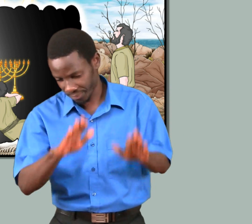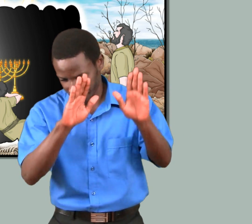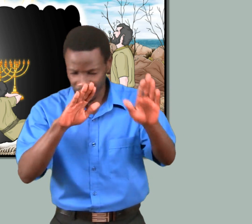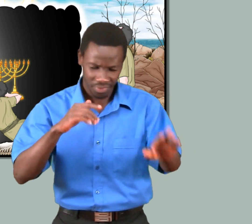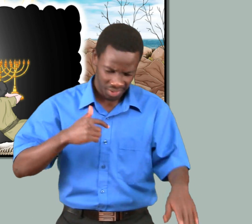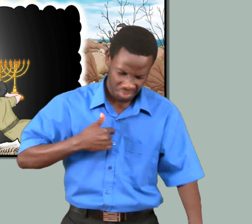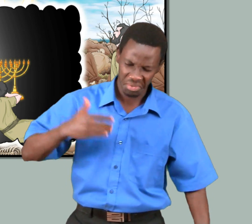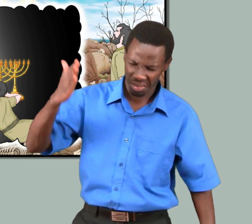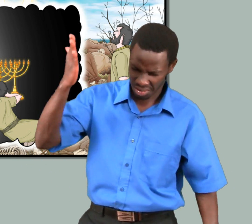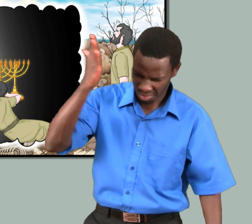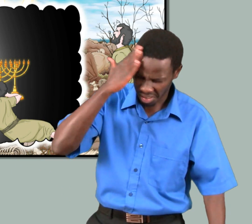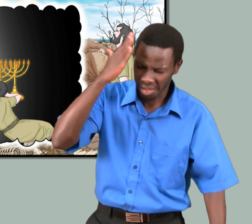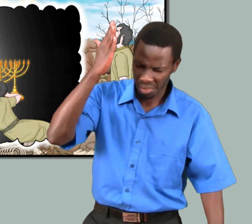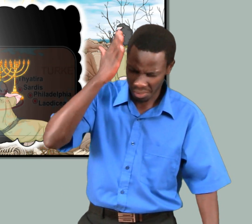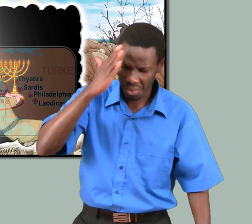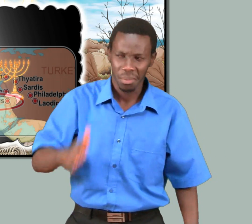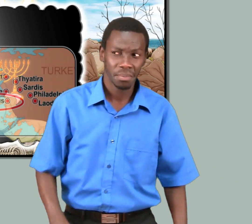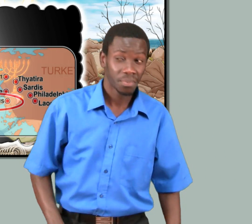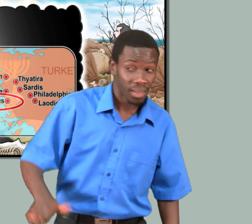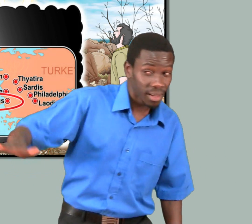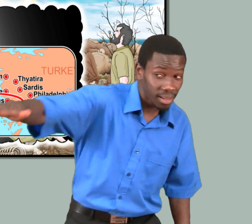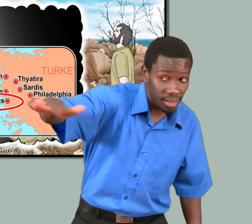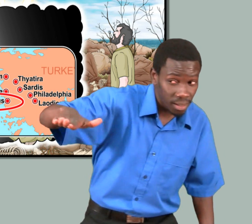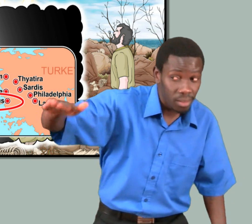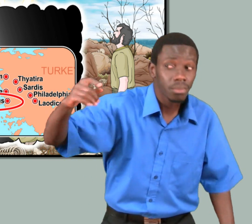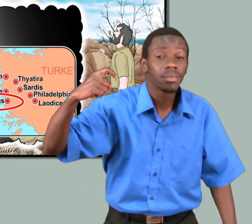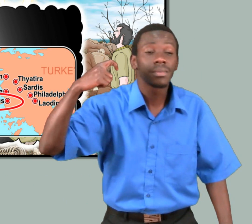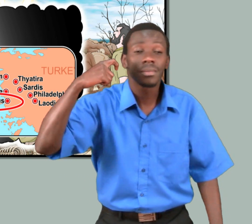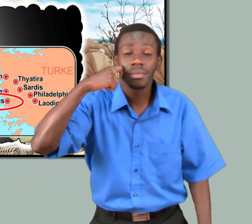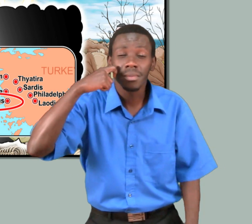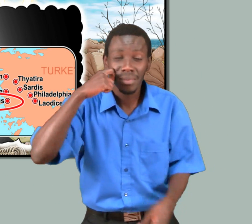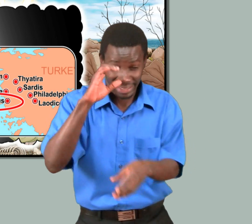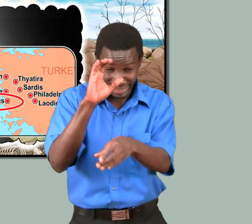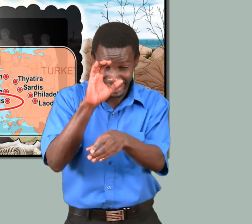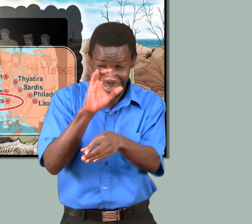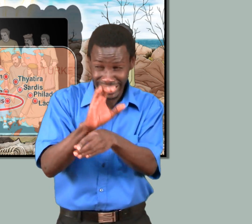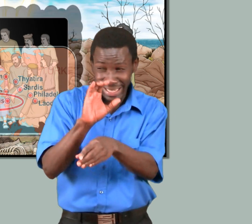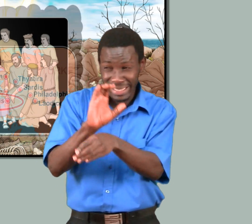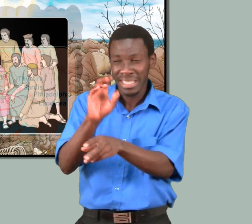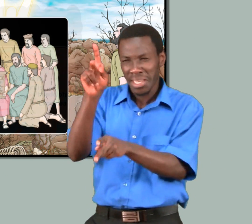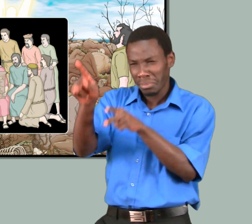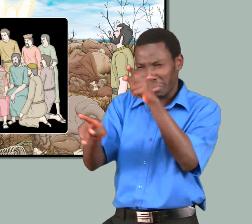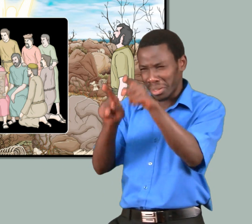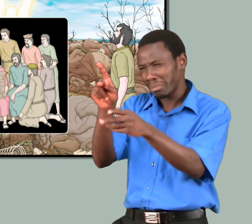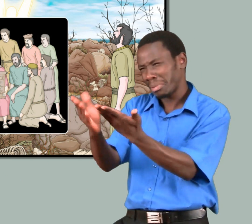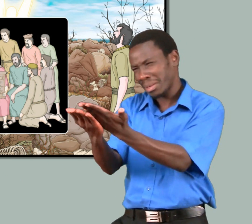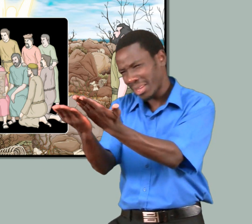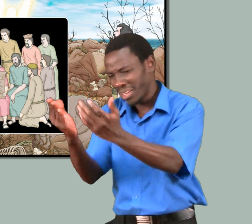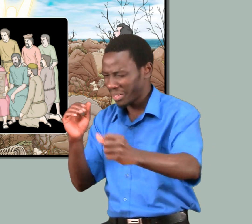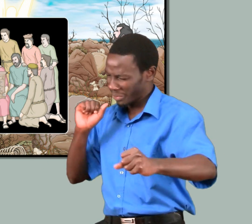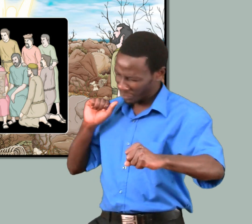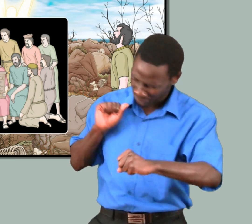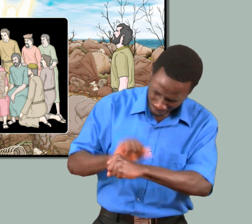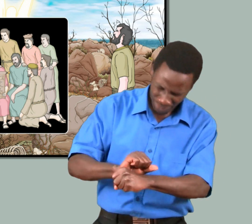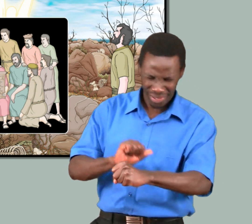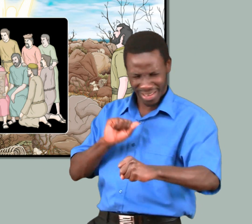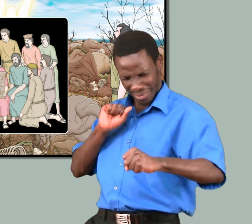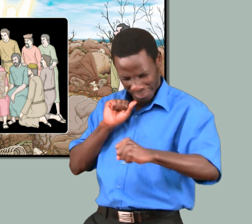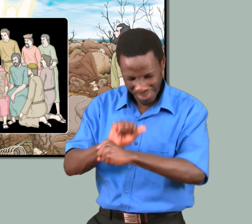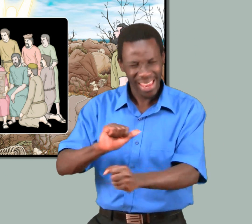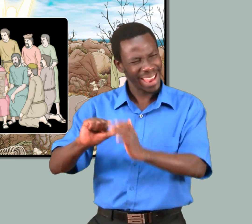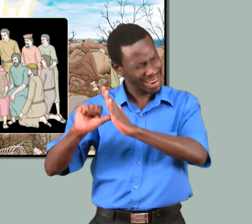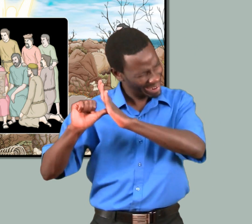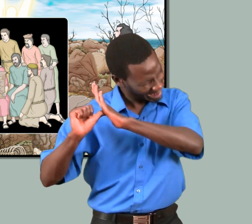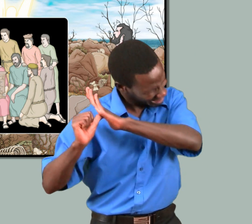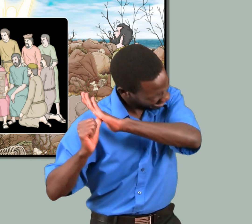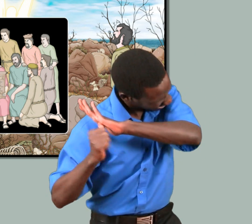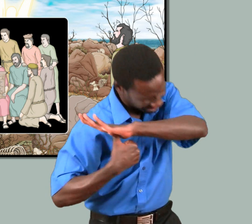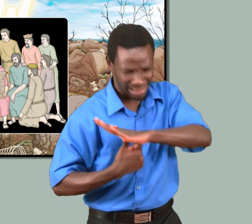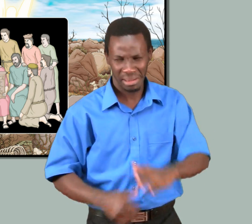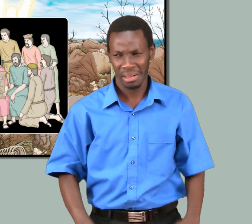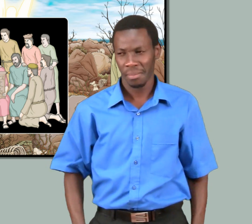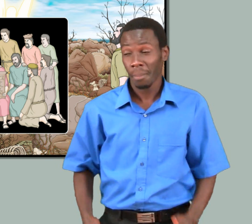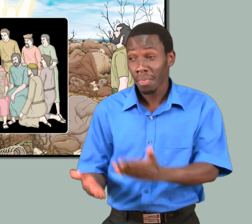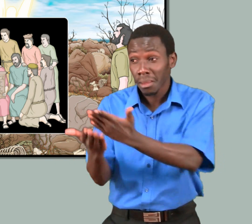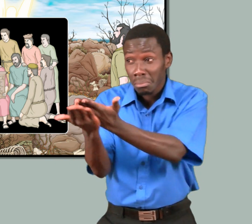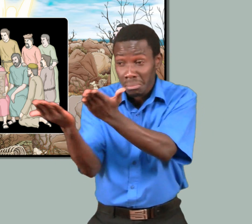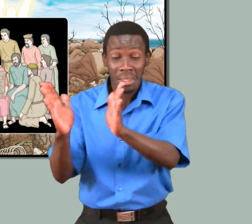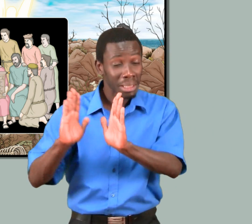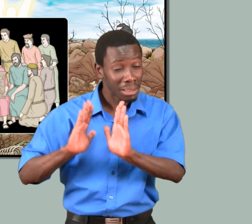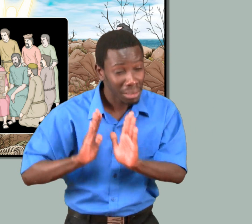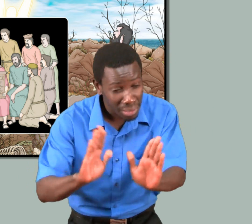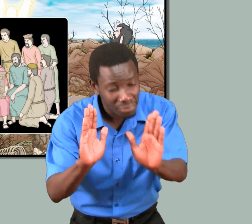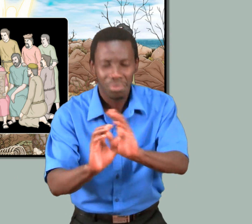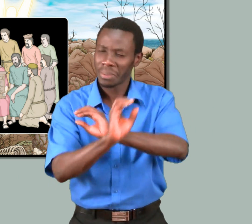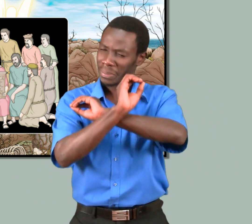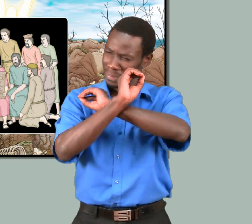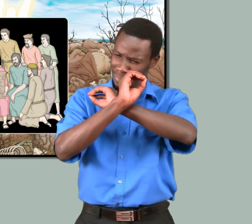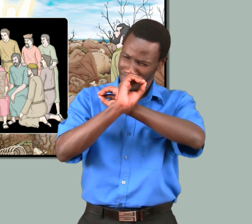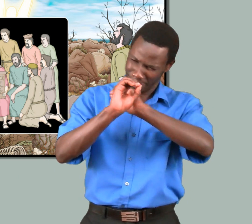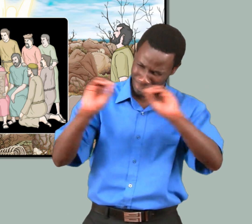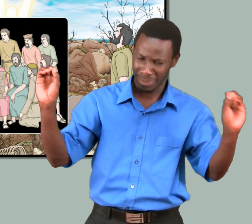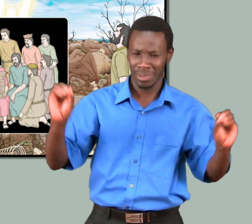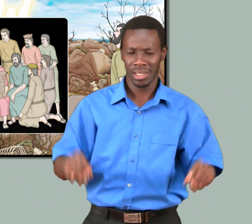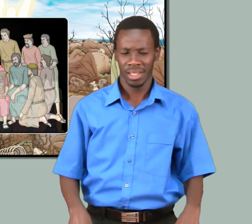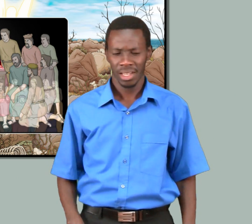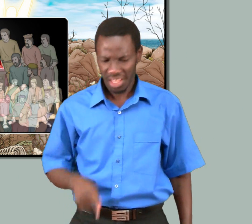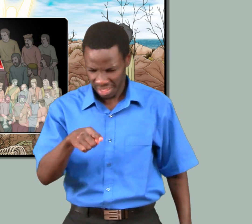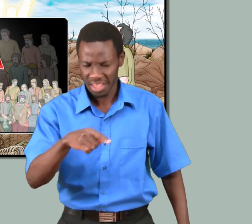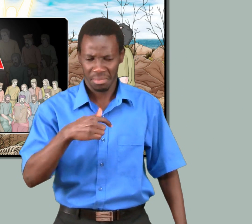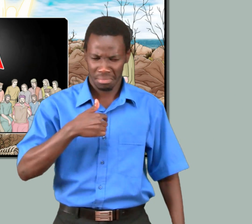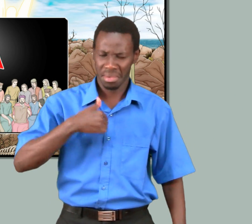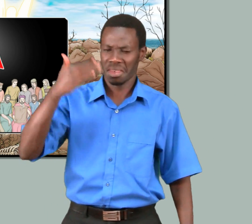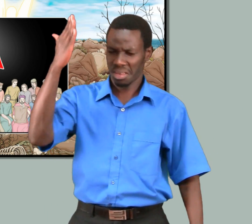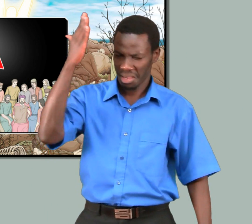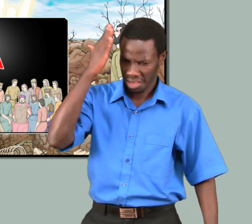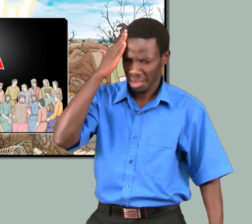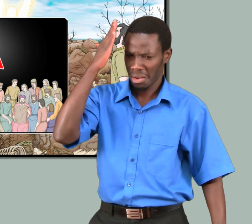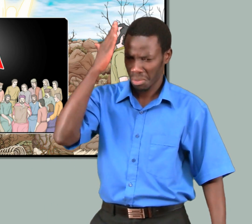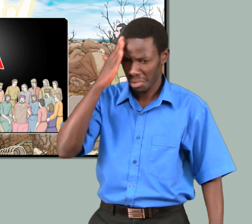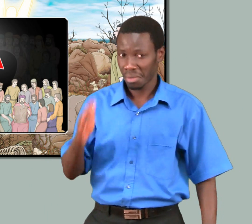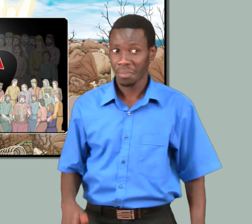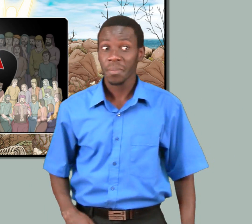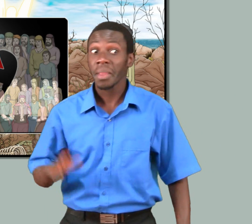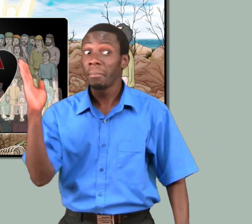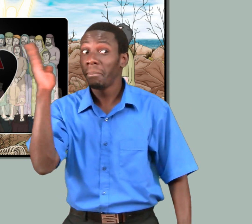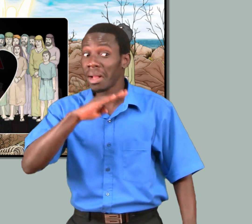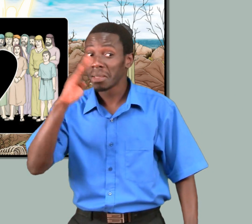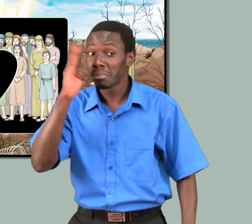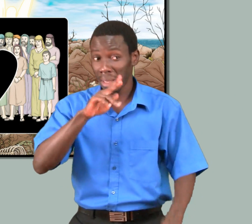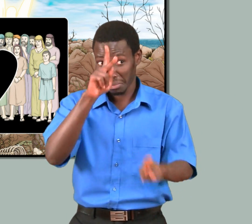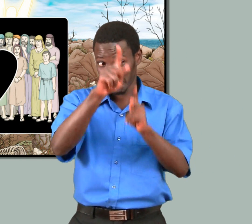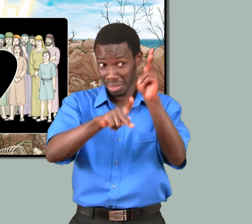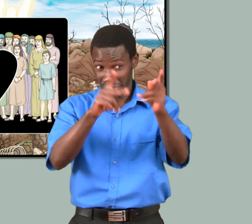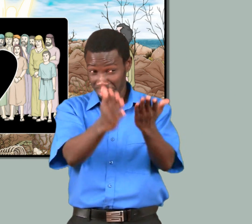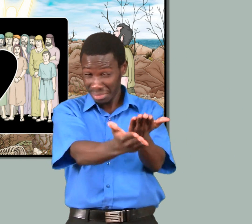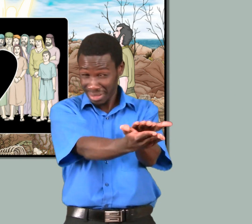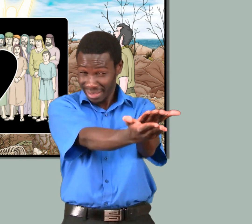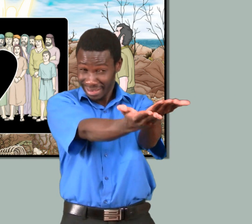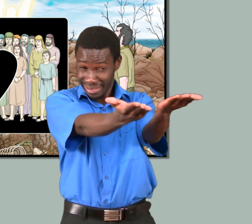I know your deeds, your labor, and your perseverance.